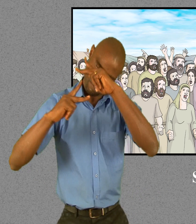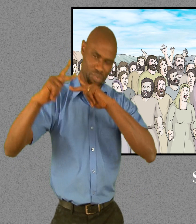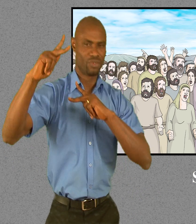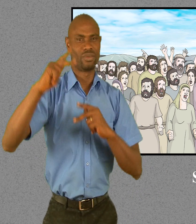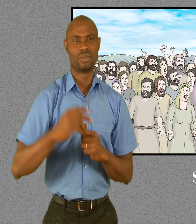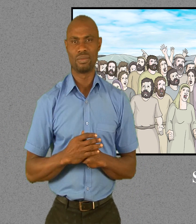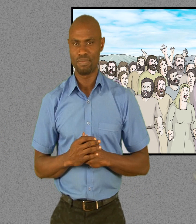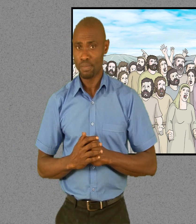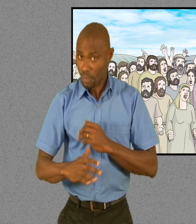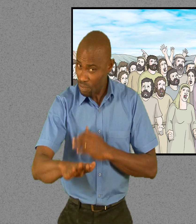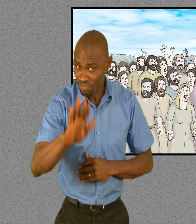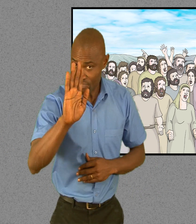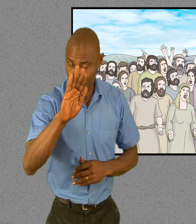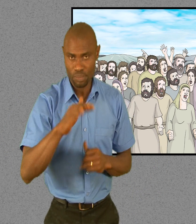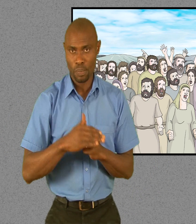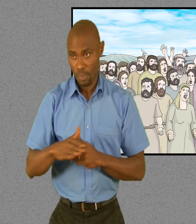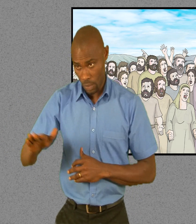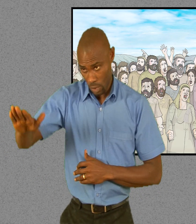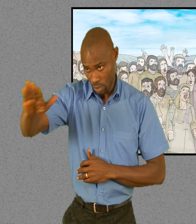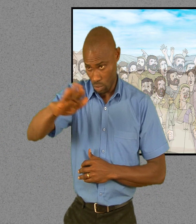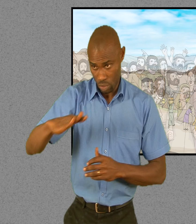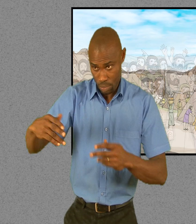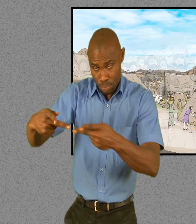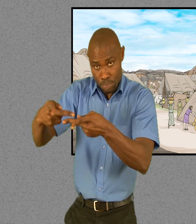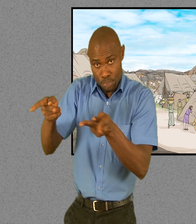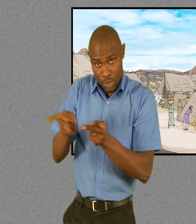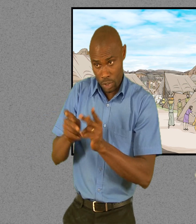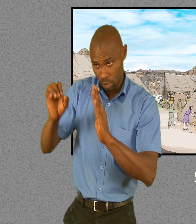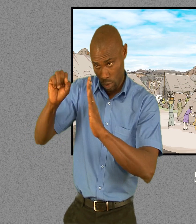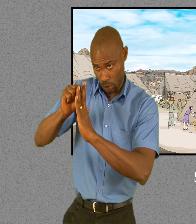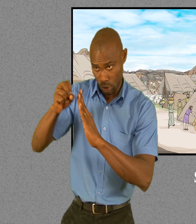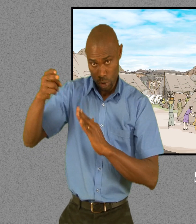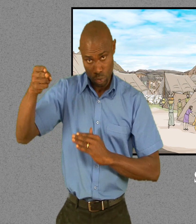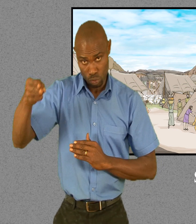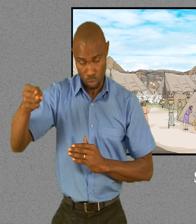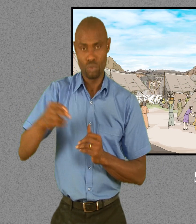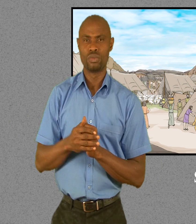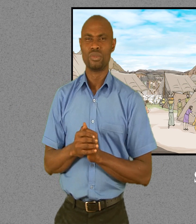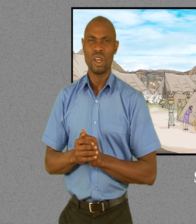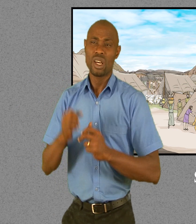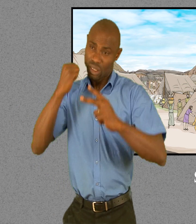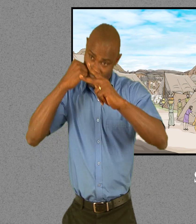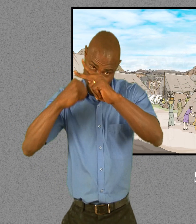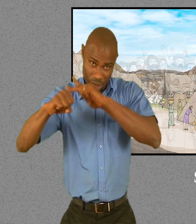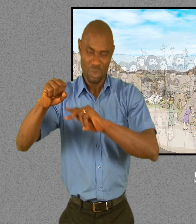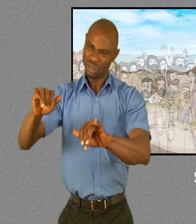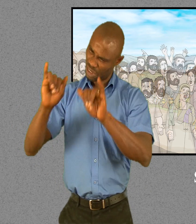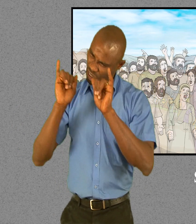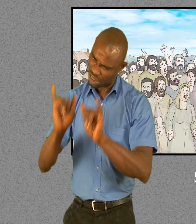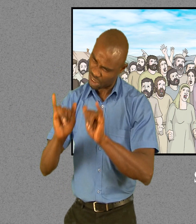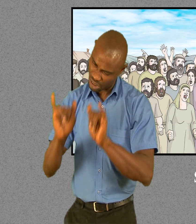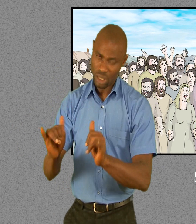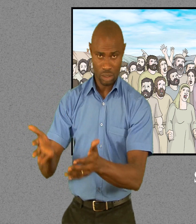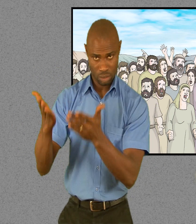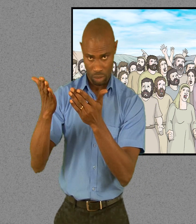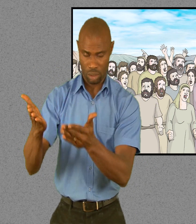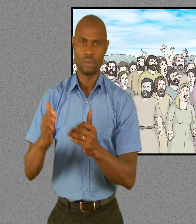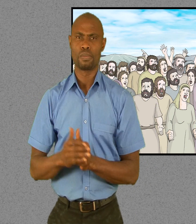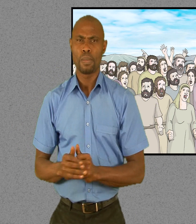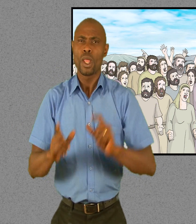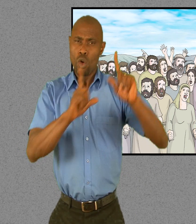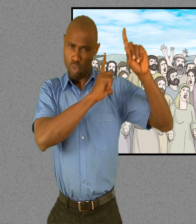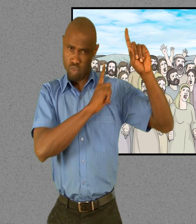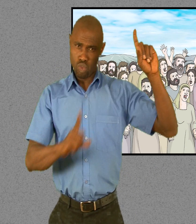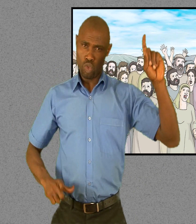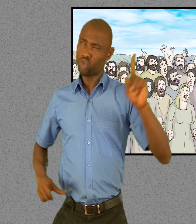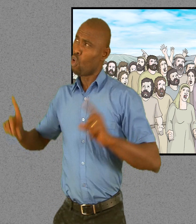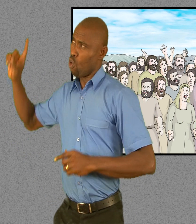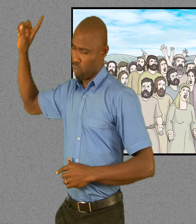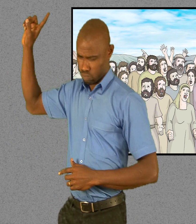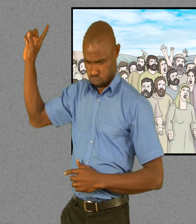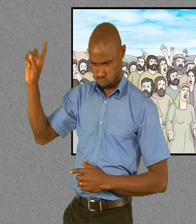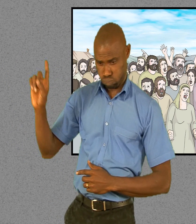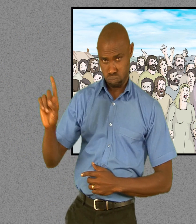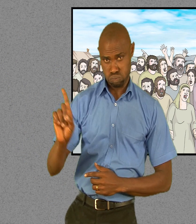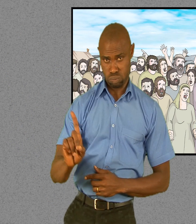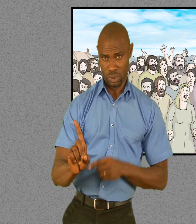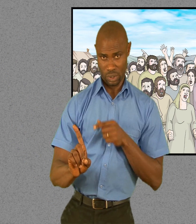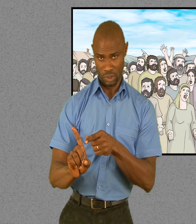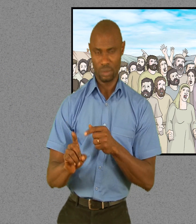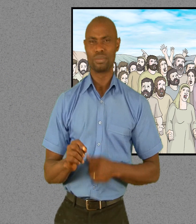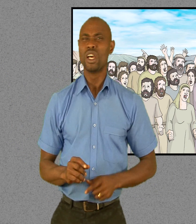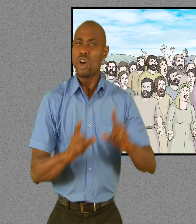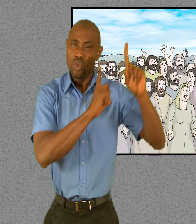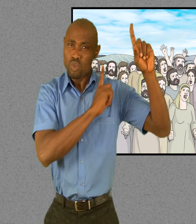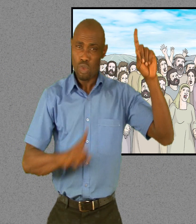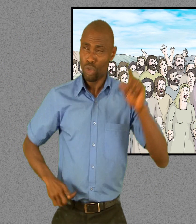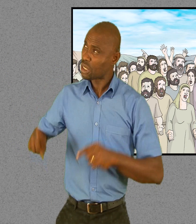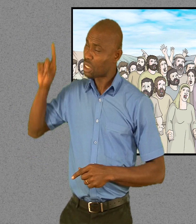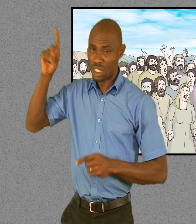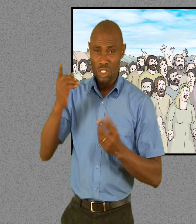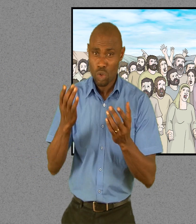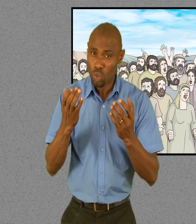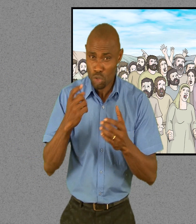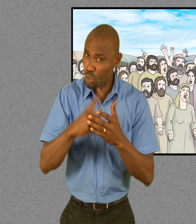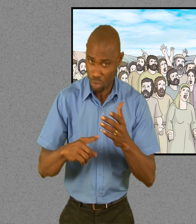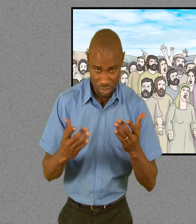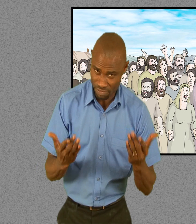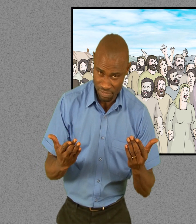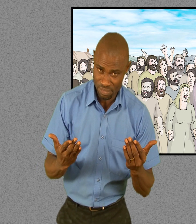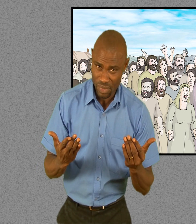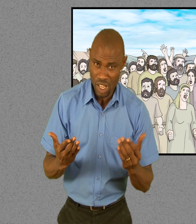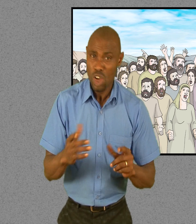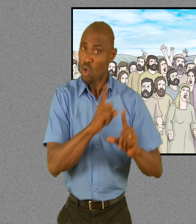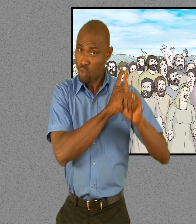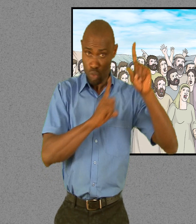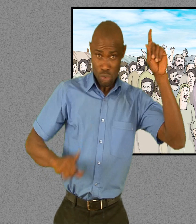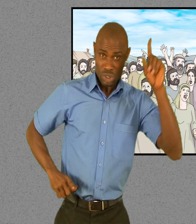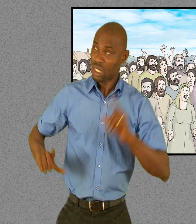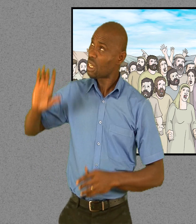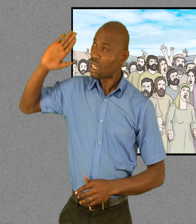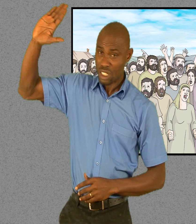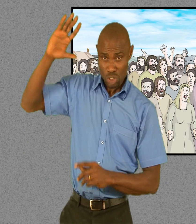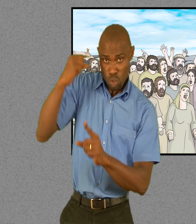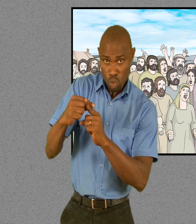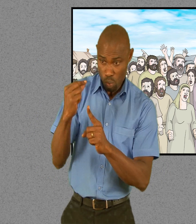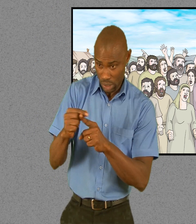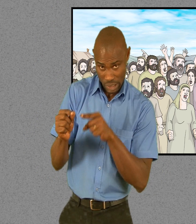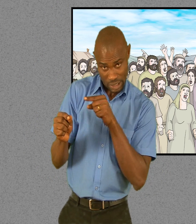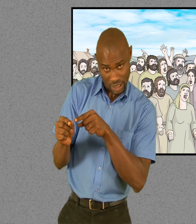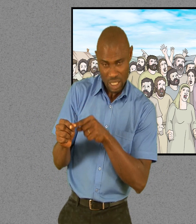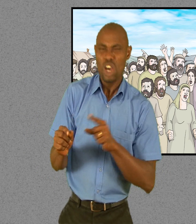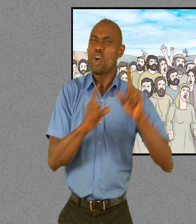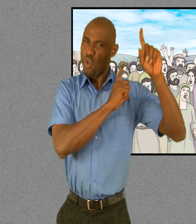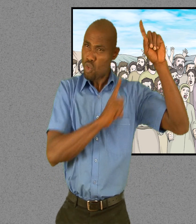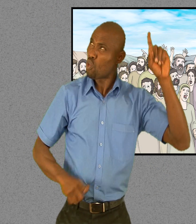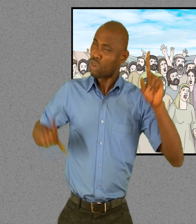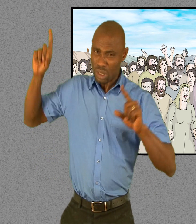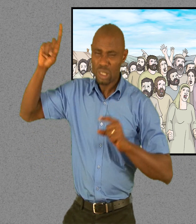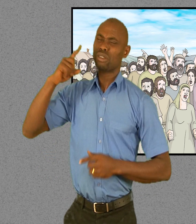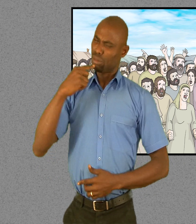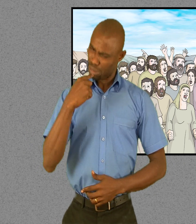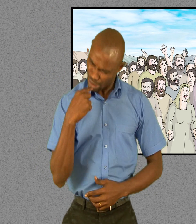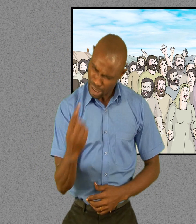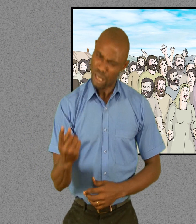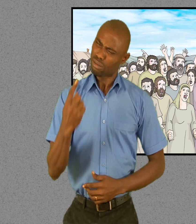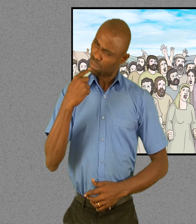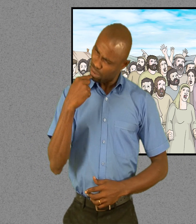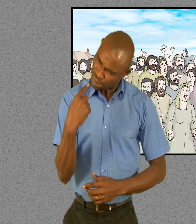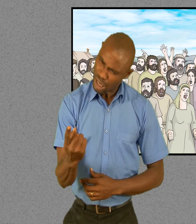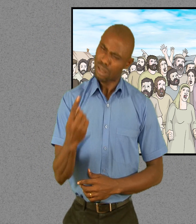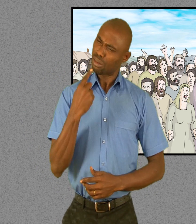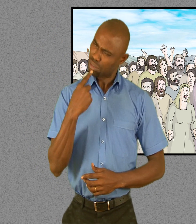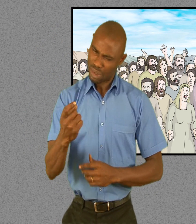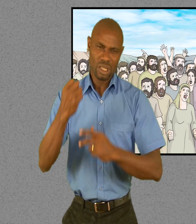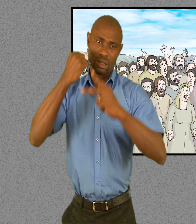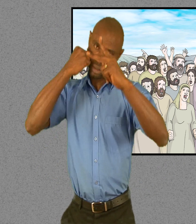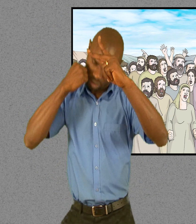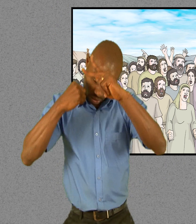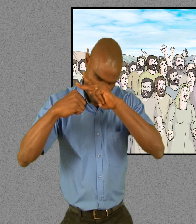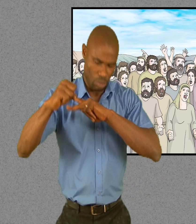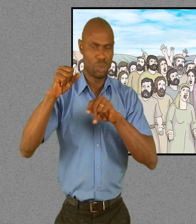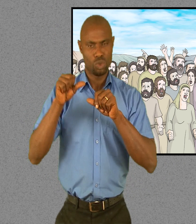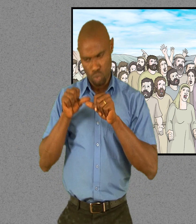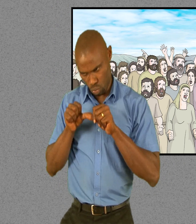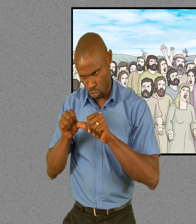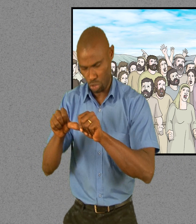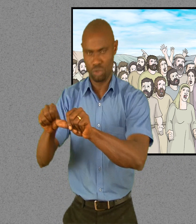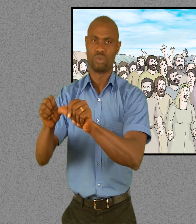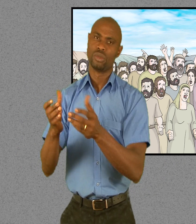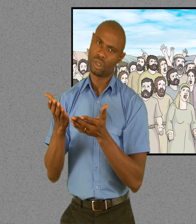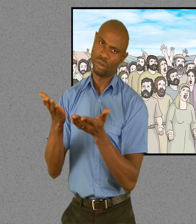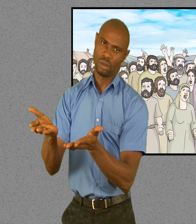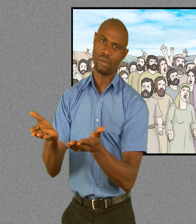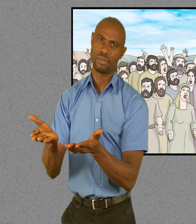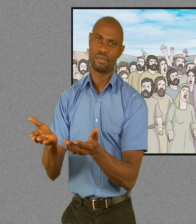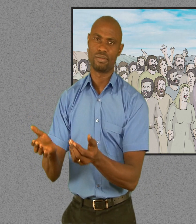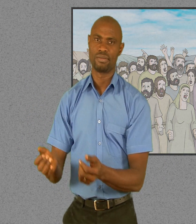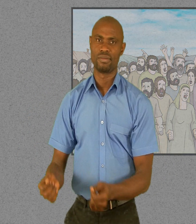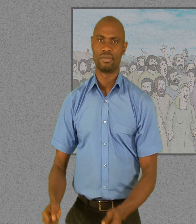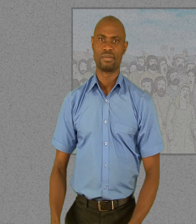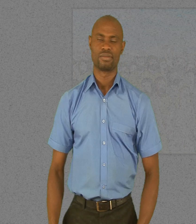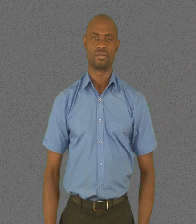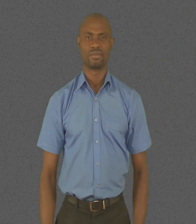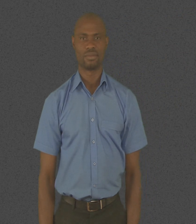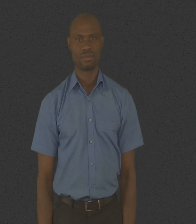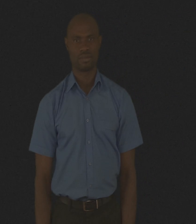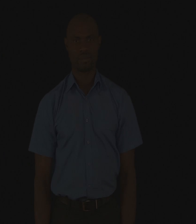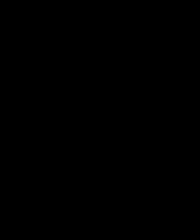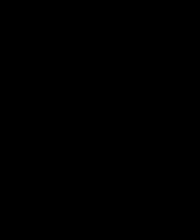And the LORD continued to appear at Shiloh, because there He revealed Himself to Samuel by His word.